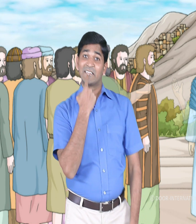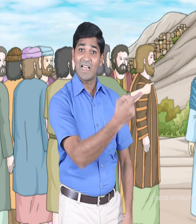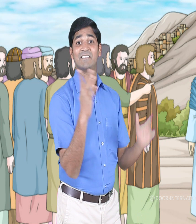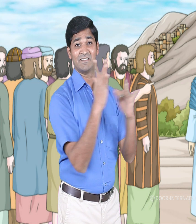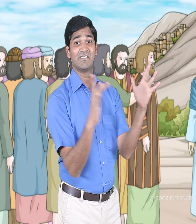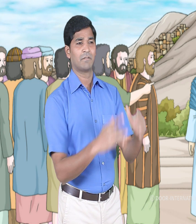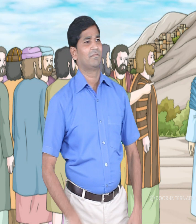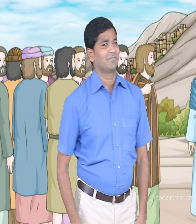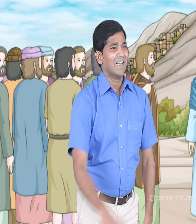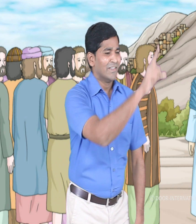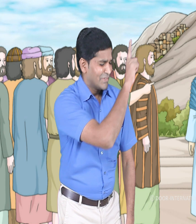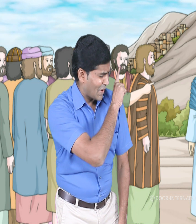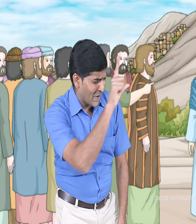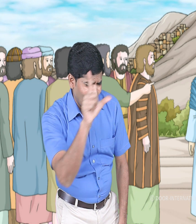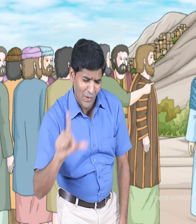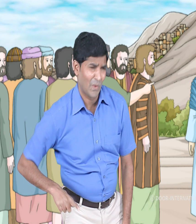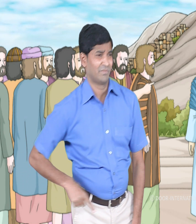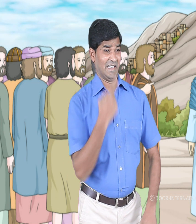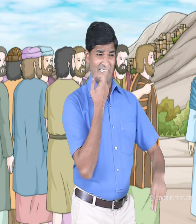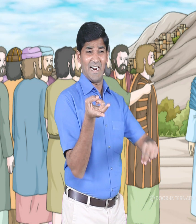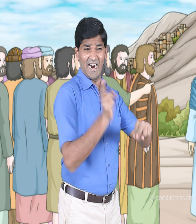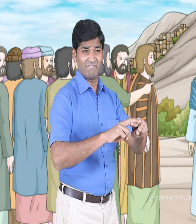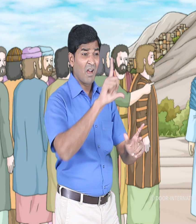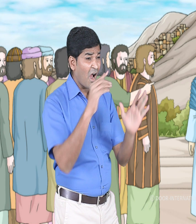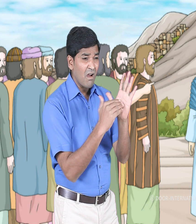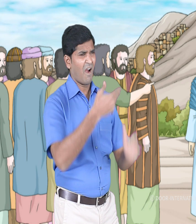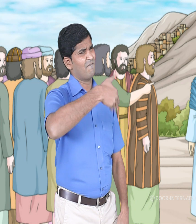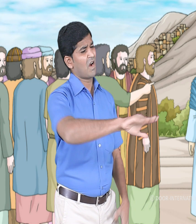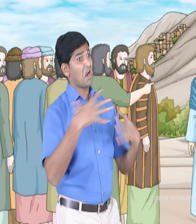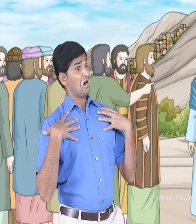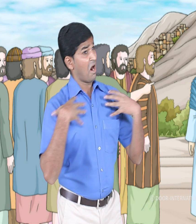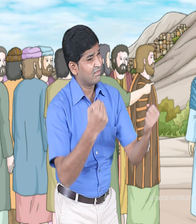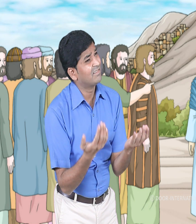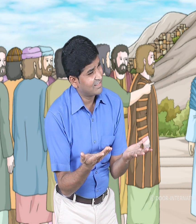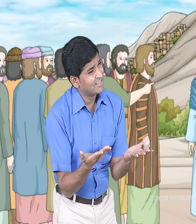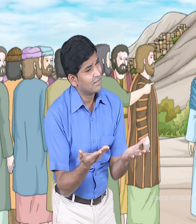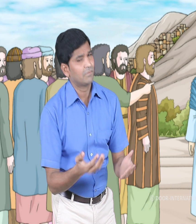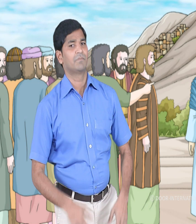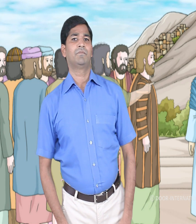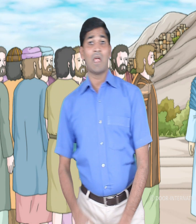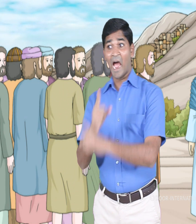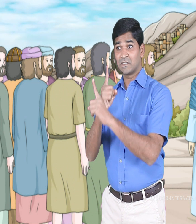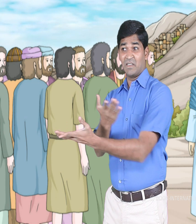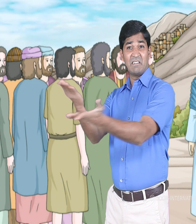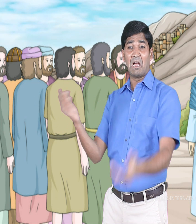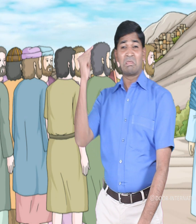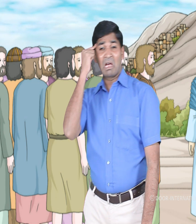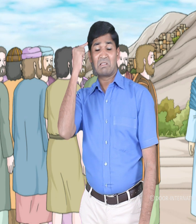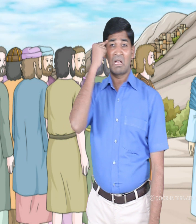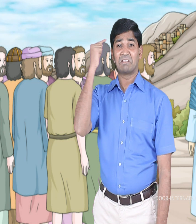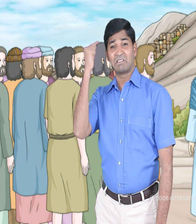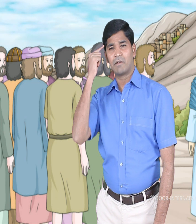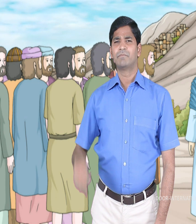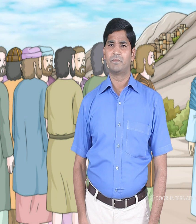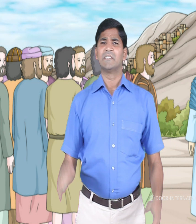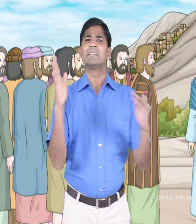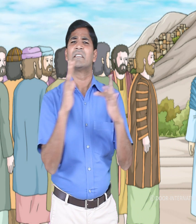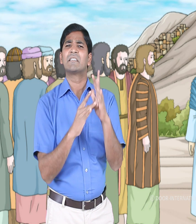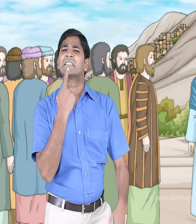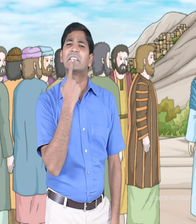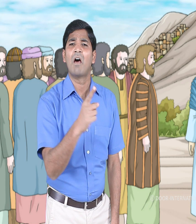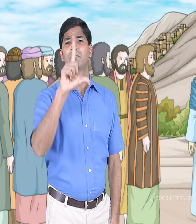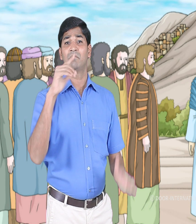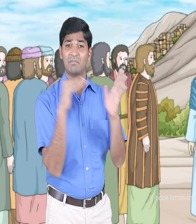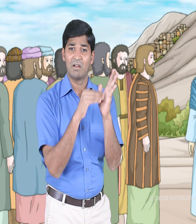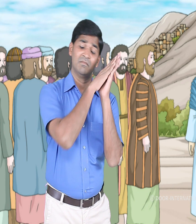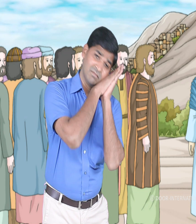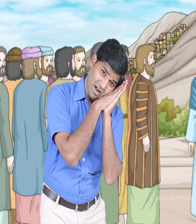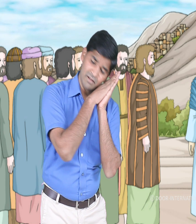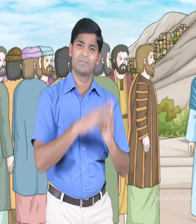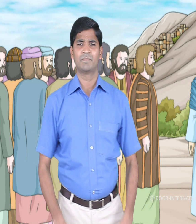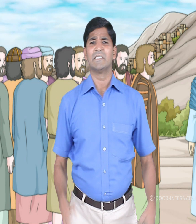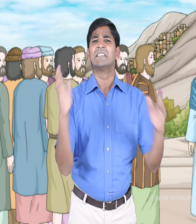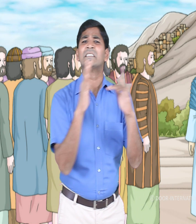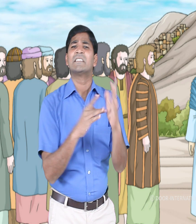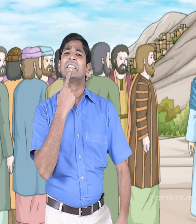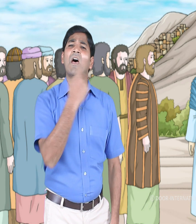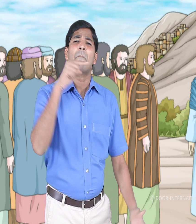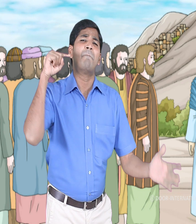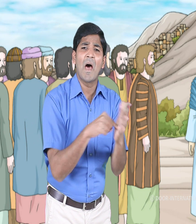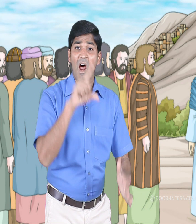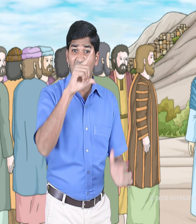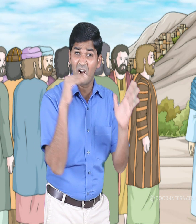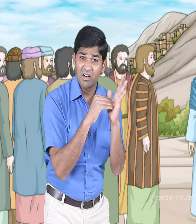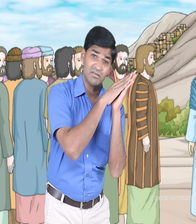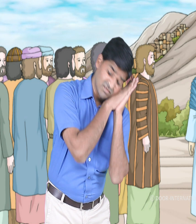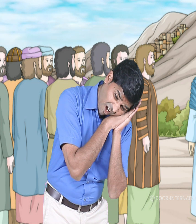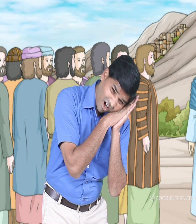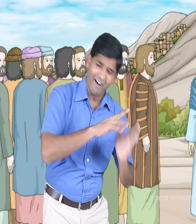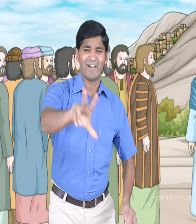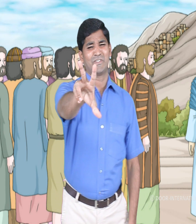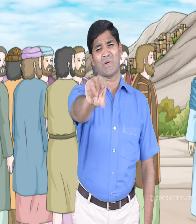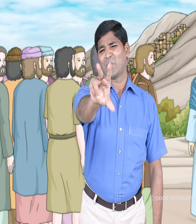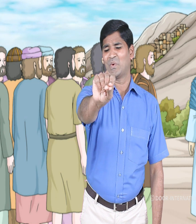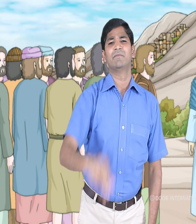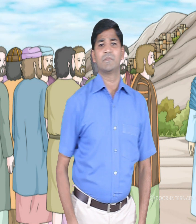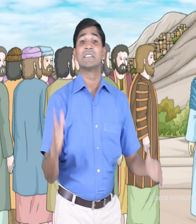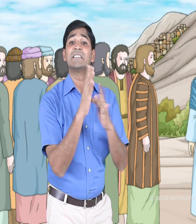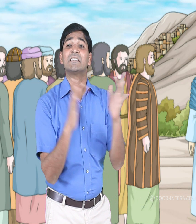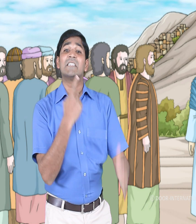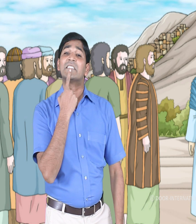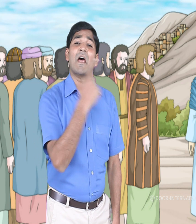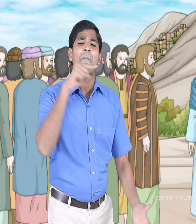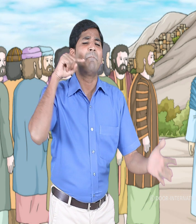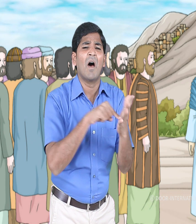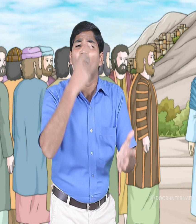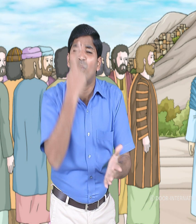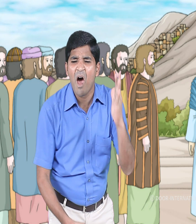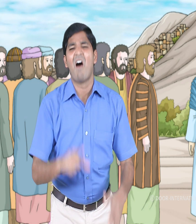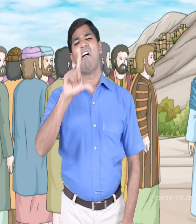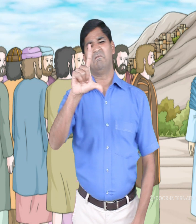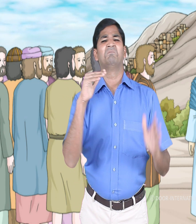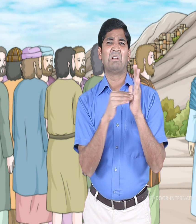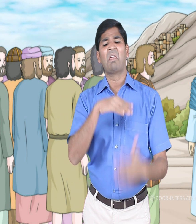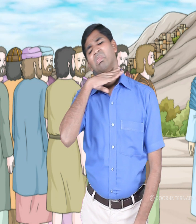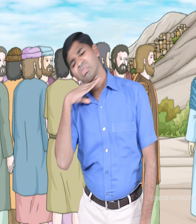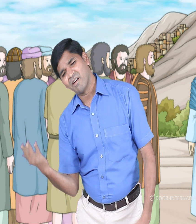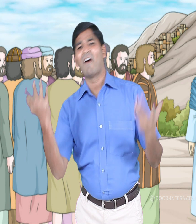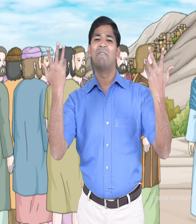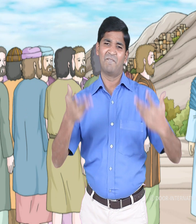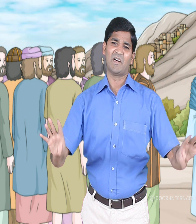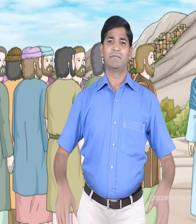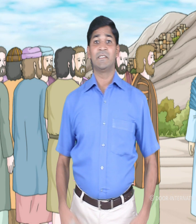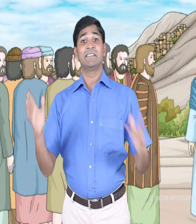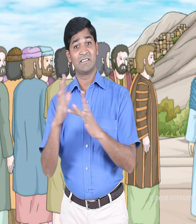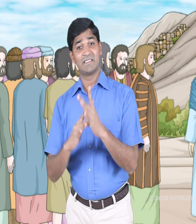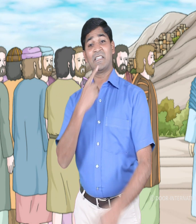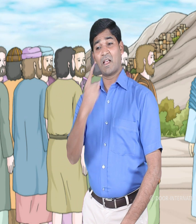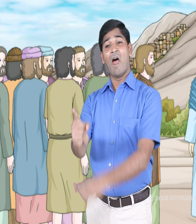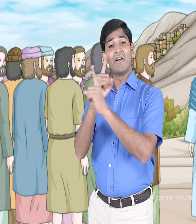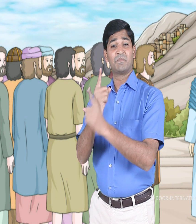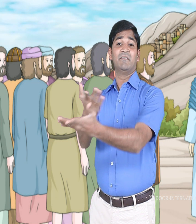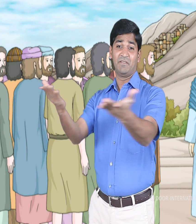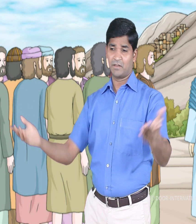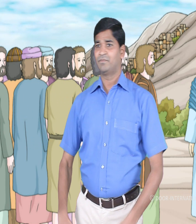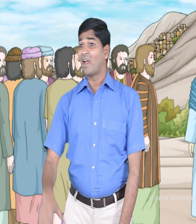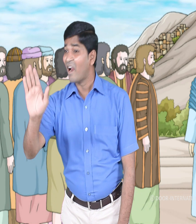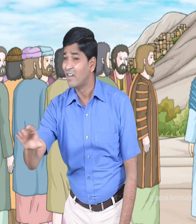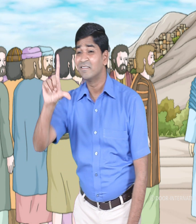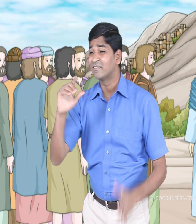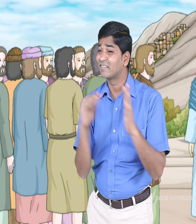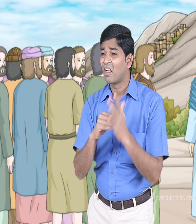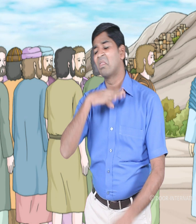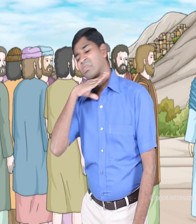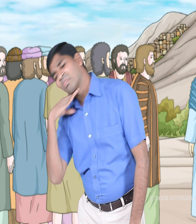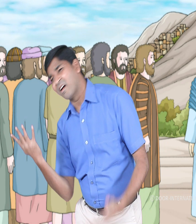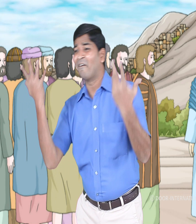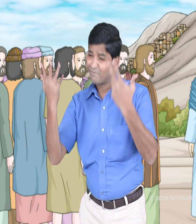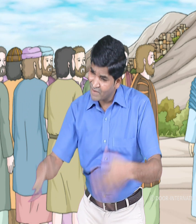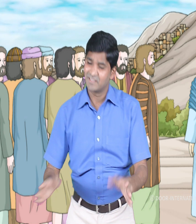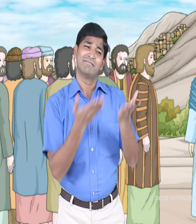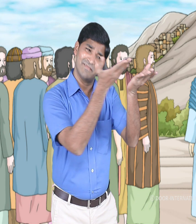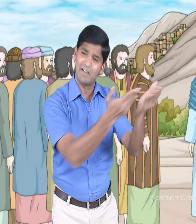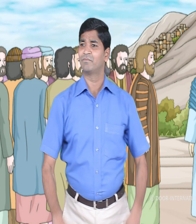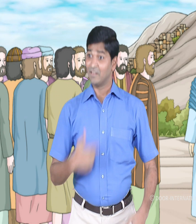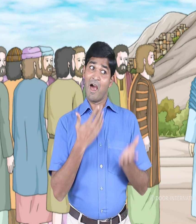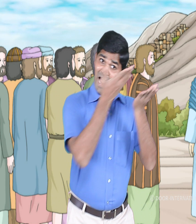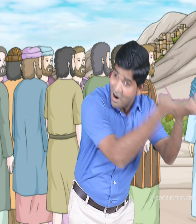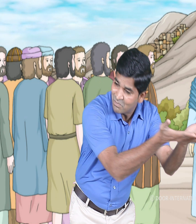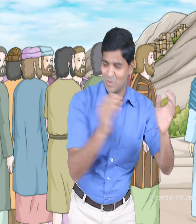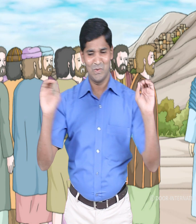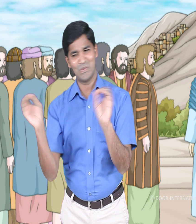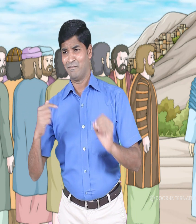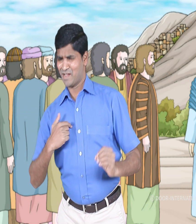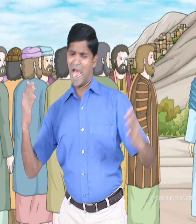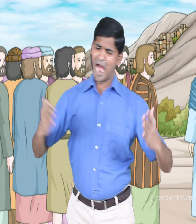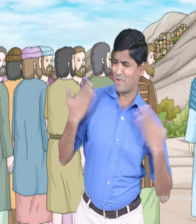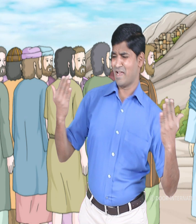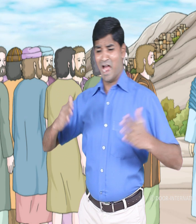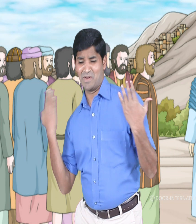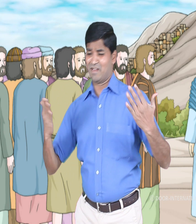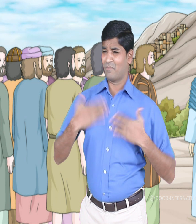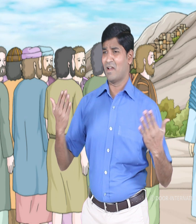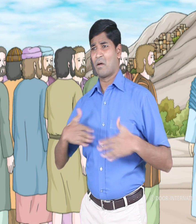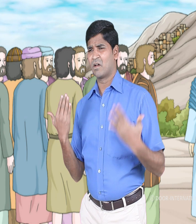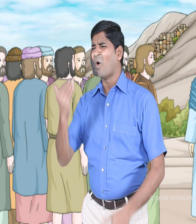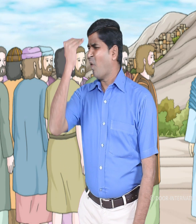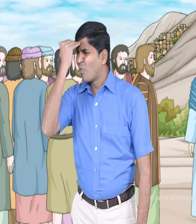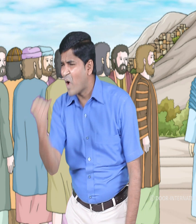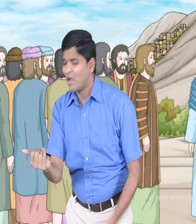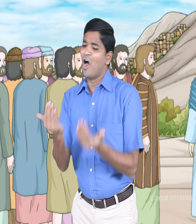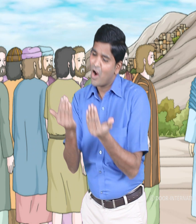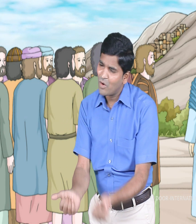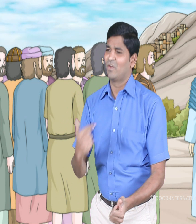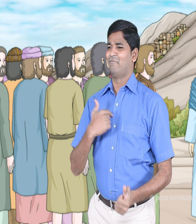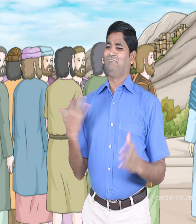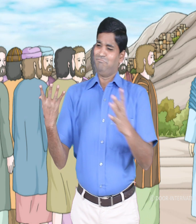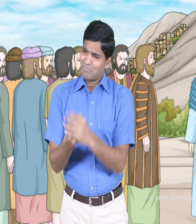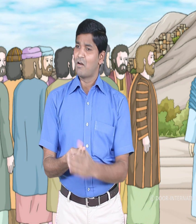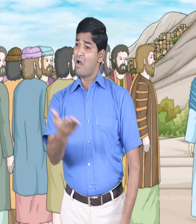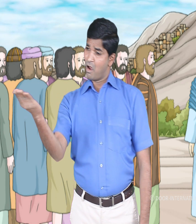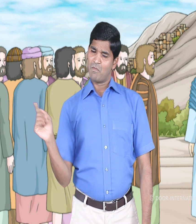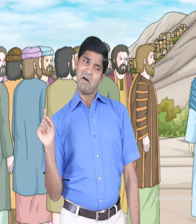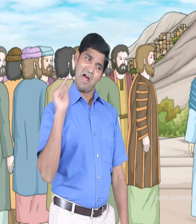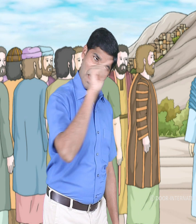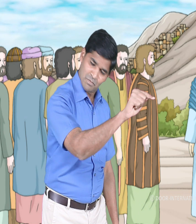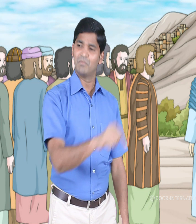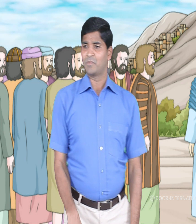They thought that Jesus was talking about actual sleep, but He was speaking about the death of Lazarus. So Jesus told them plainly, “Lazarus is dead, and for your sake I am glad I was not there, so that you may believe.